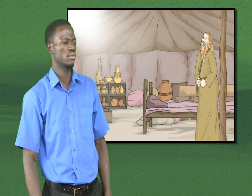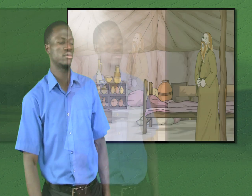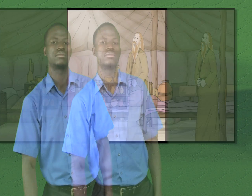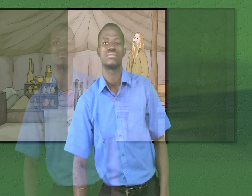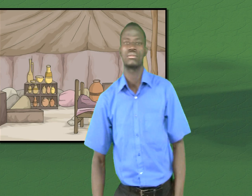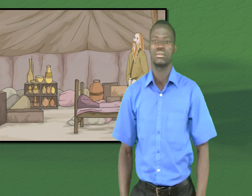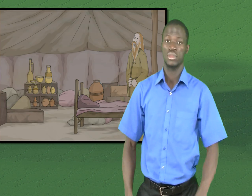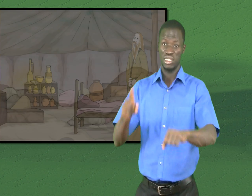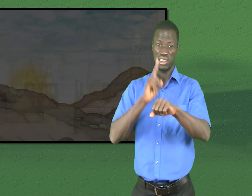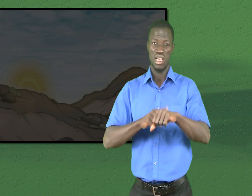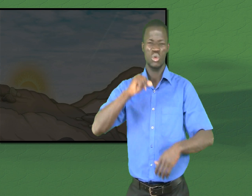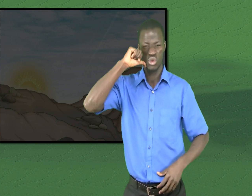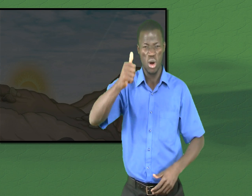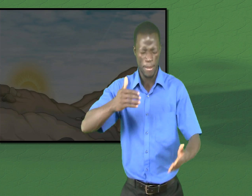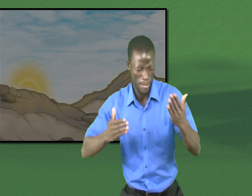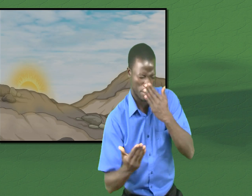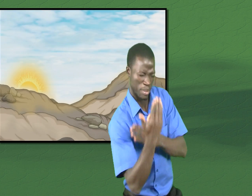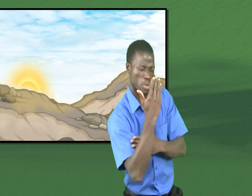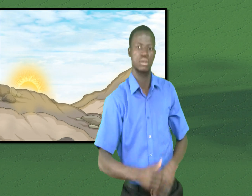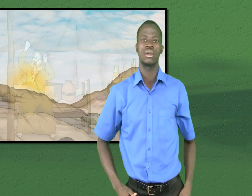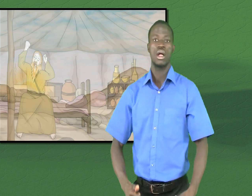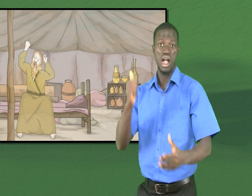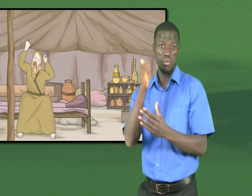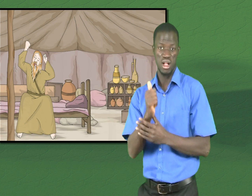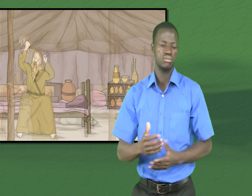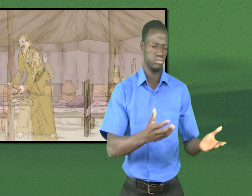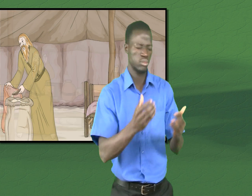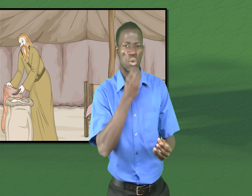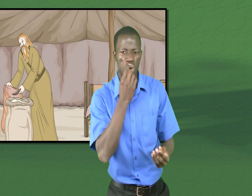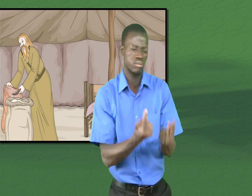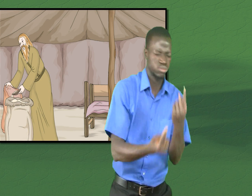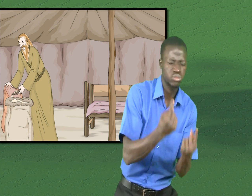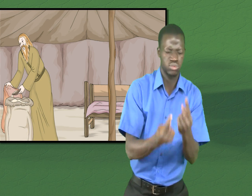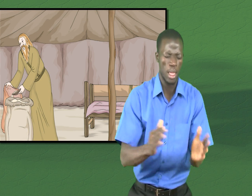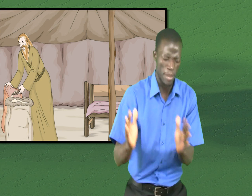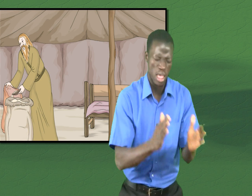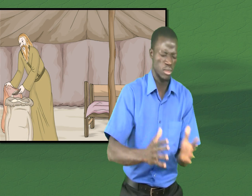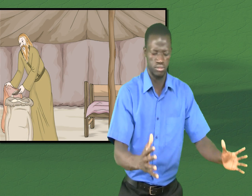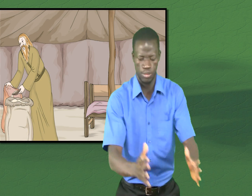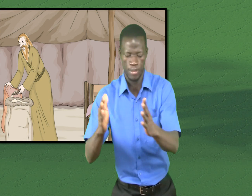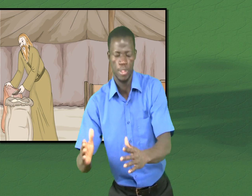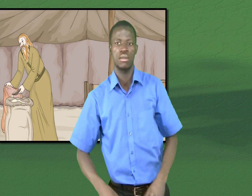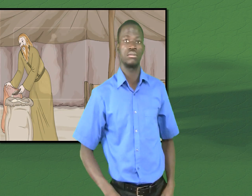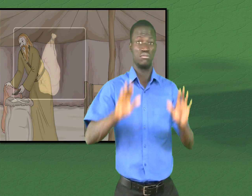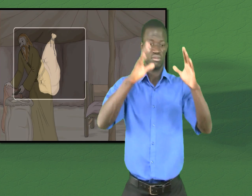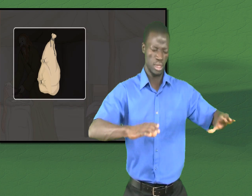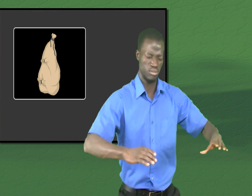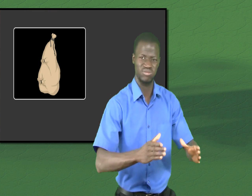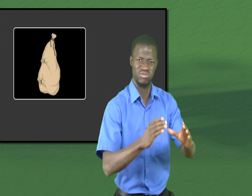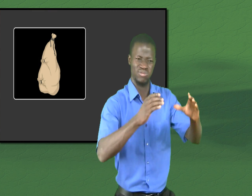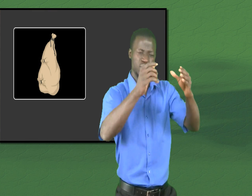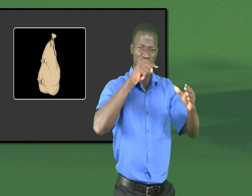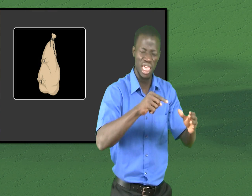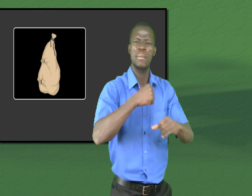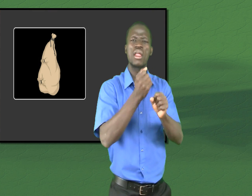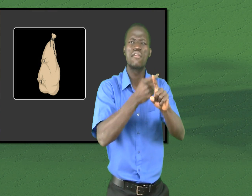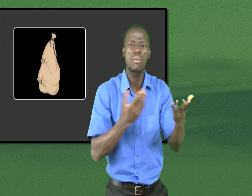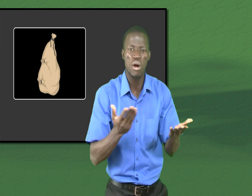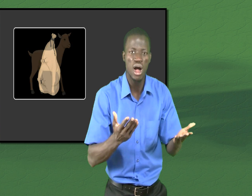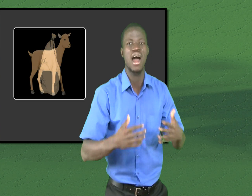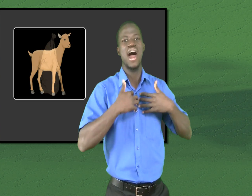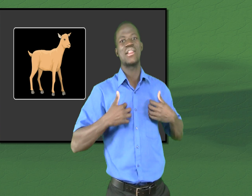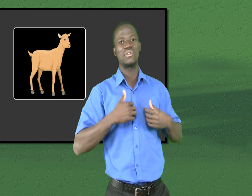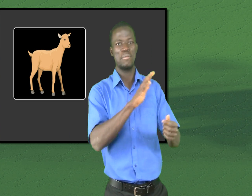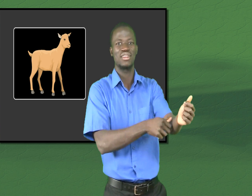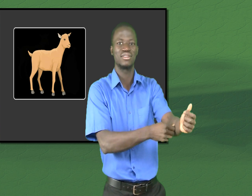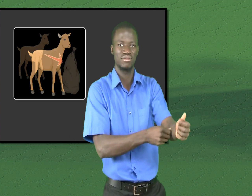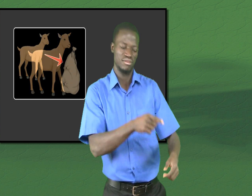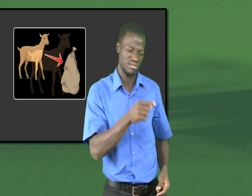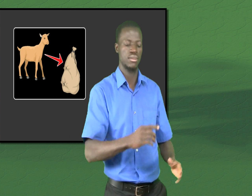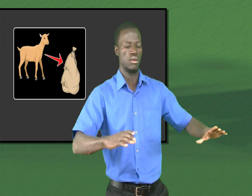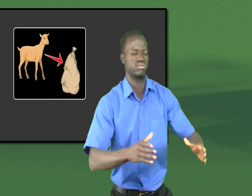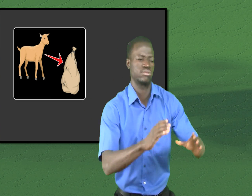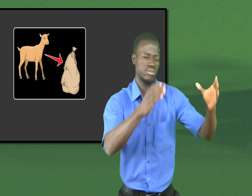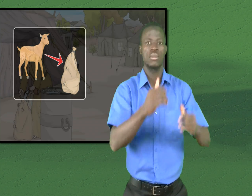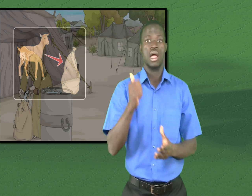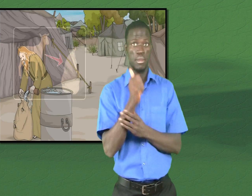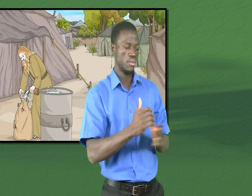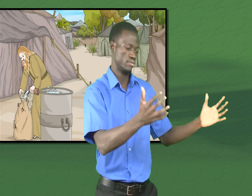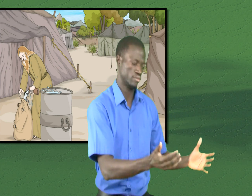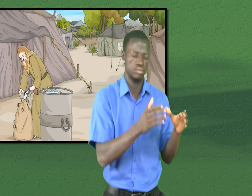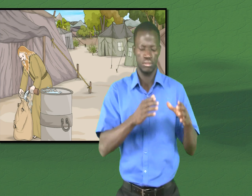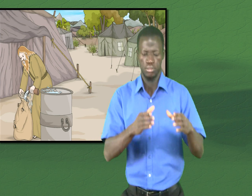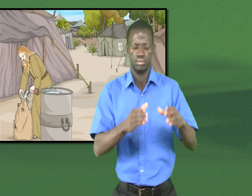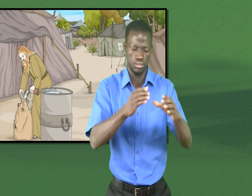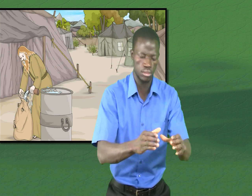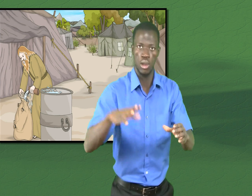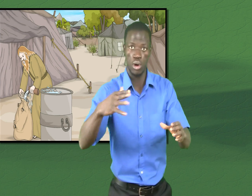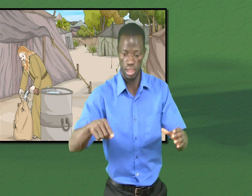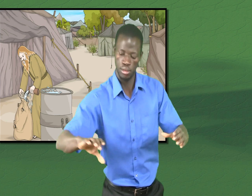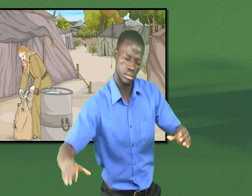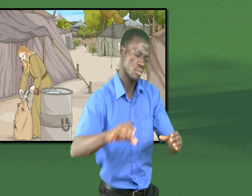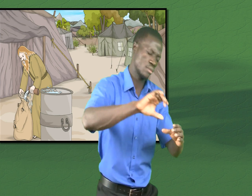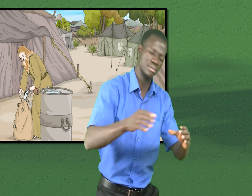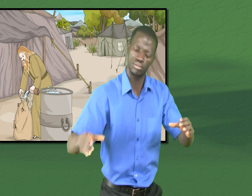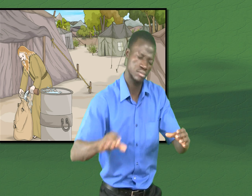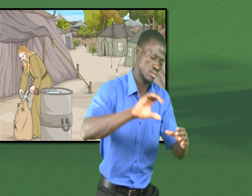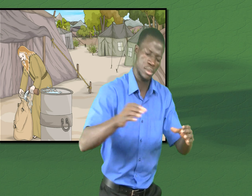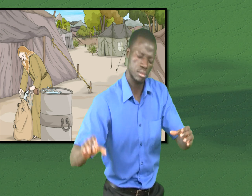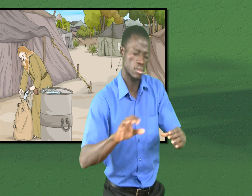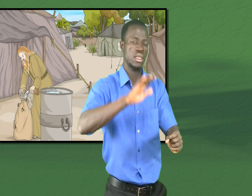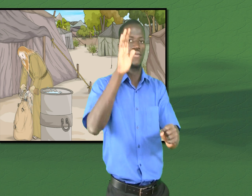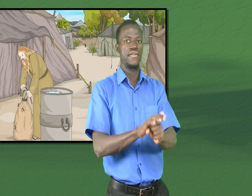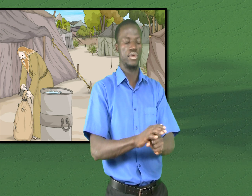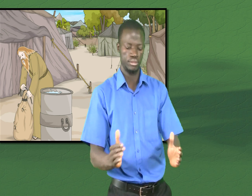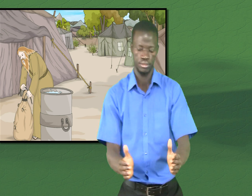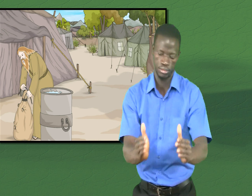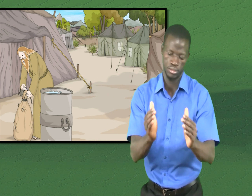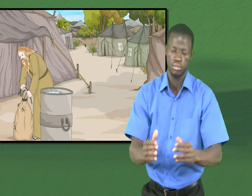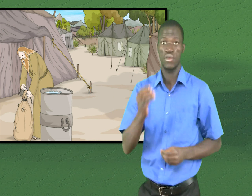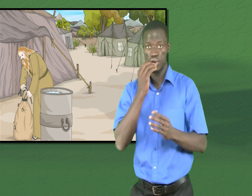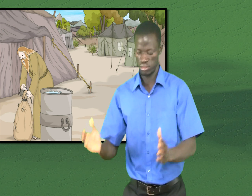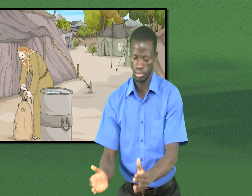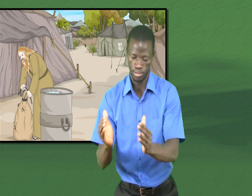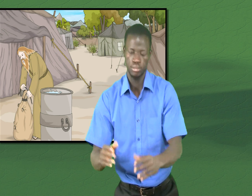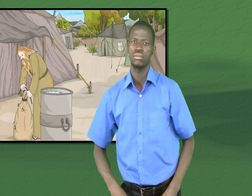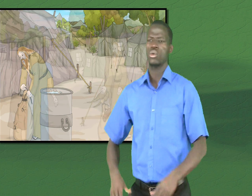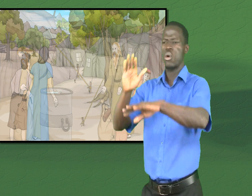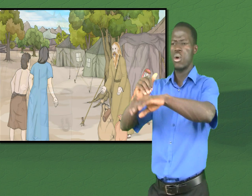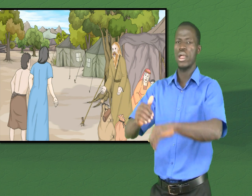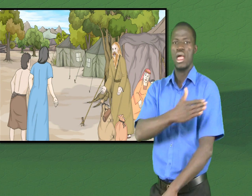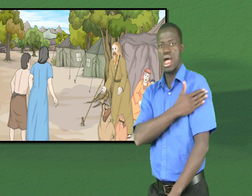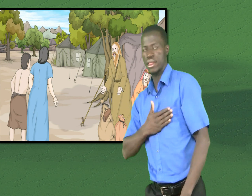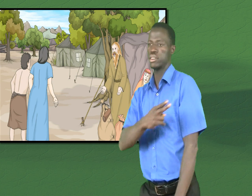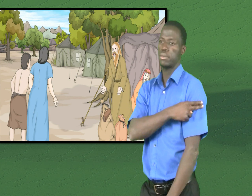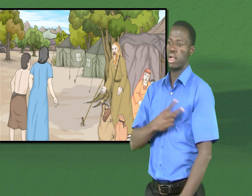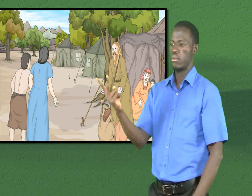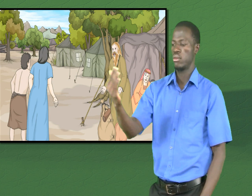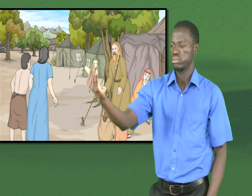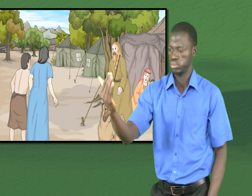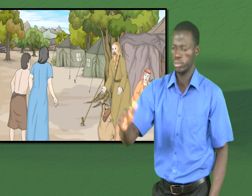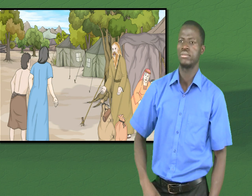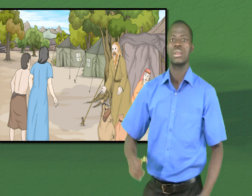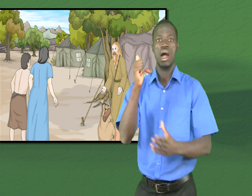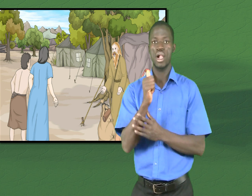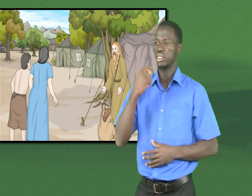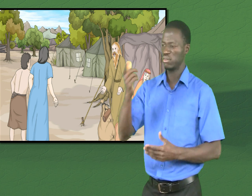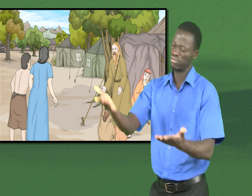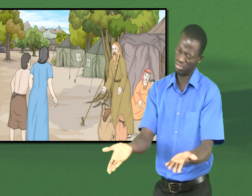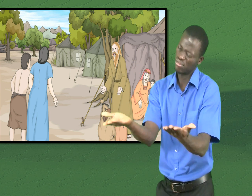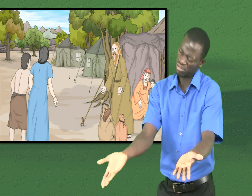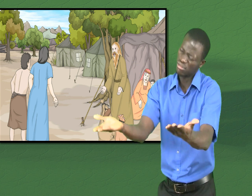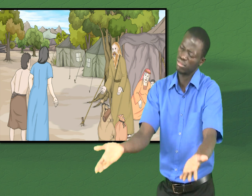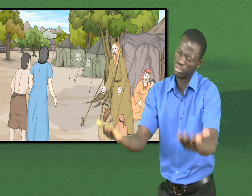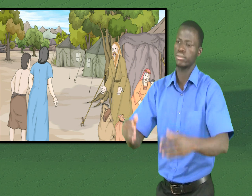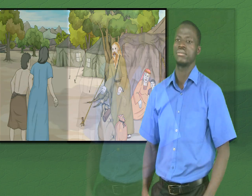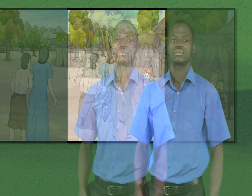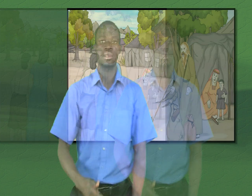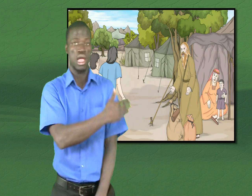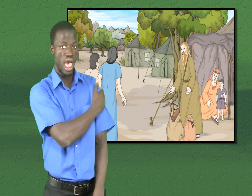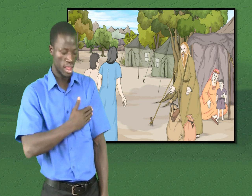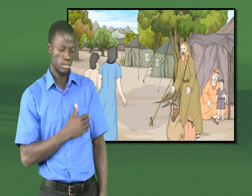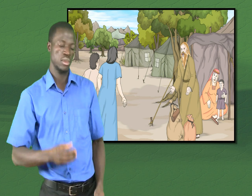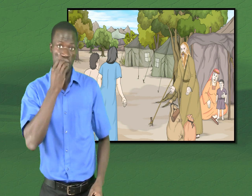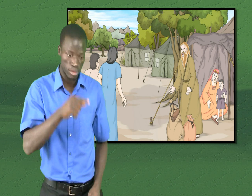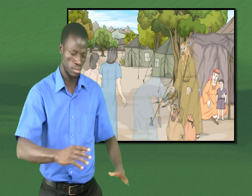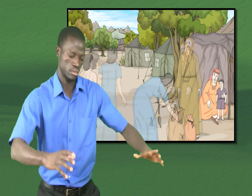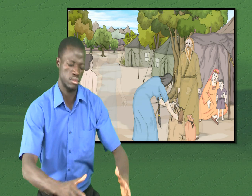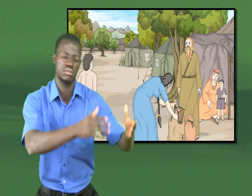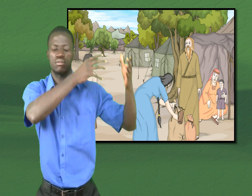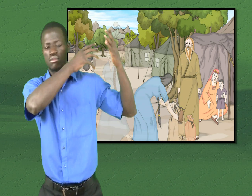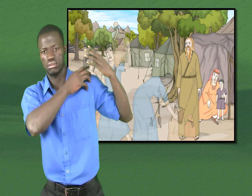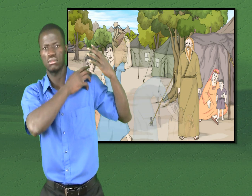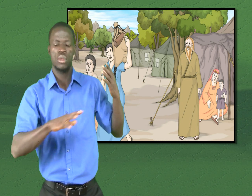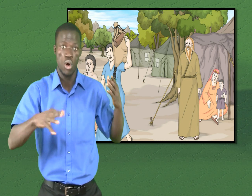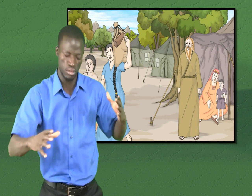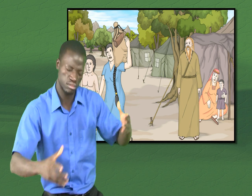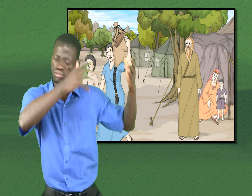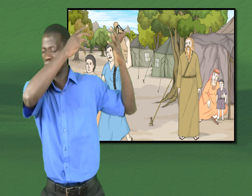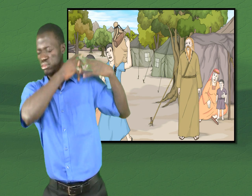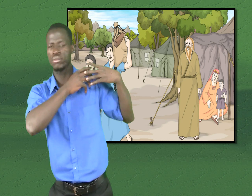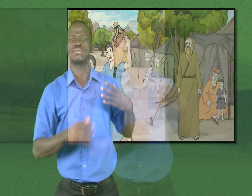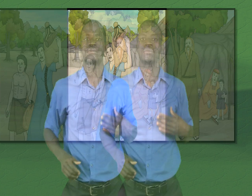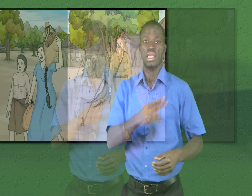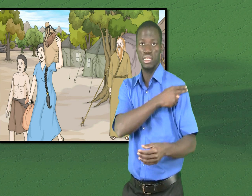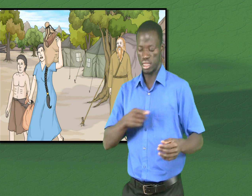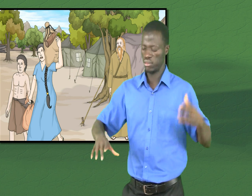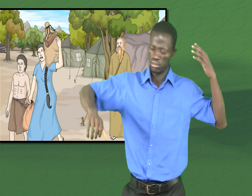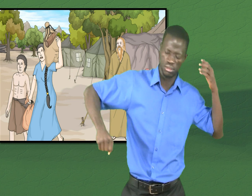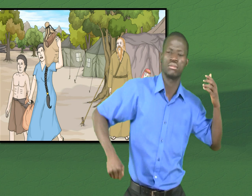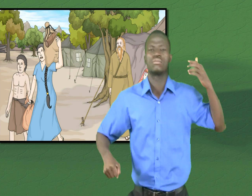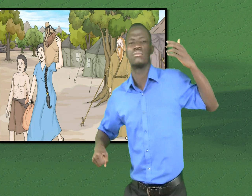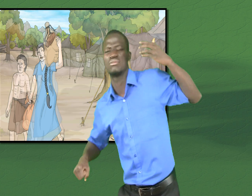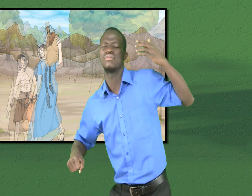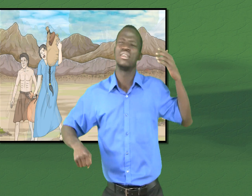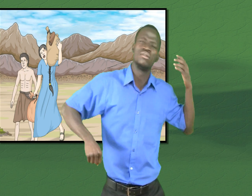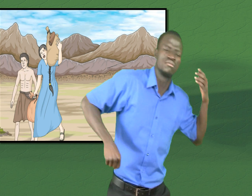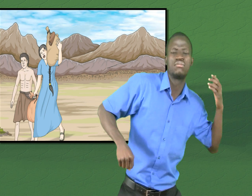Early in the morning, Abraham got up, took bread and a skin of water, put them on Hagar’s shoulders, and sent her away with the boy.